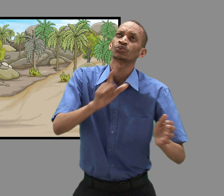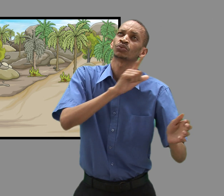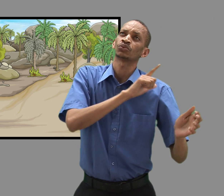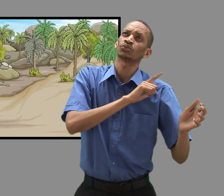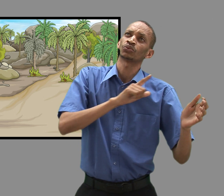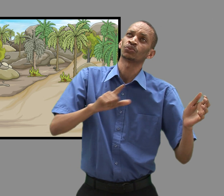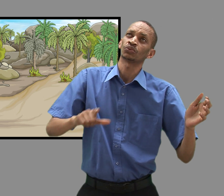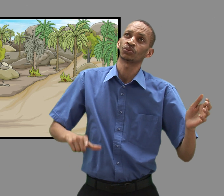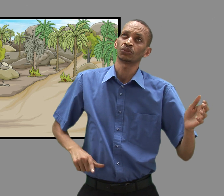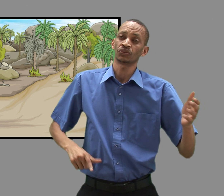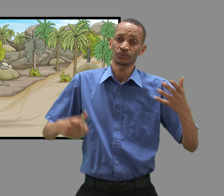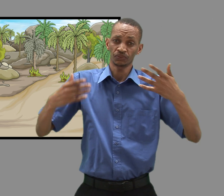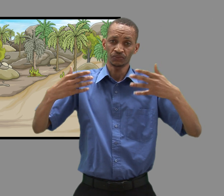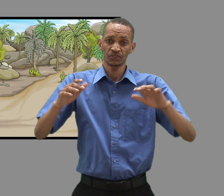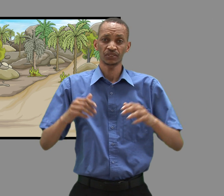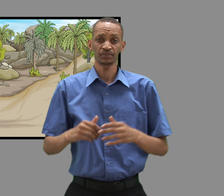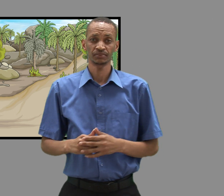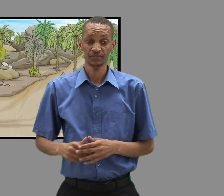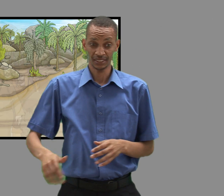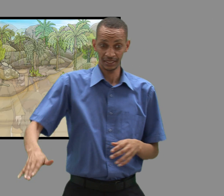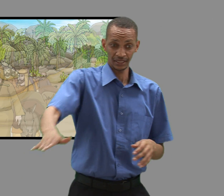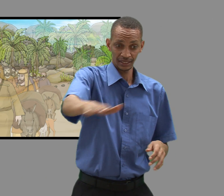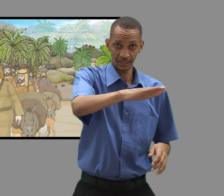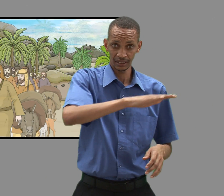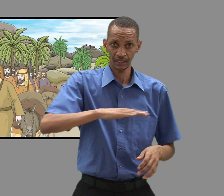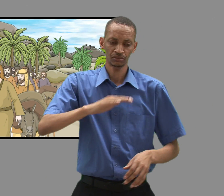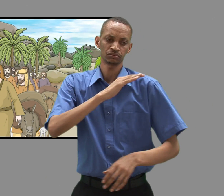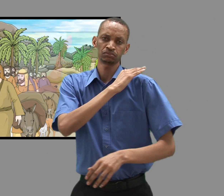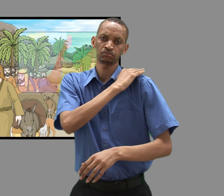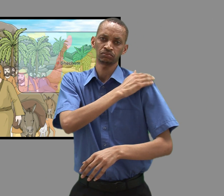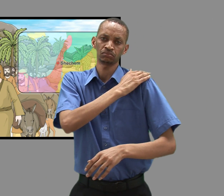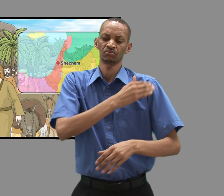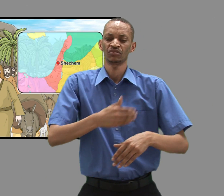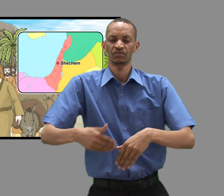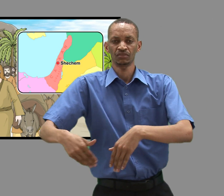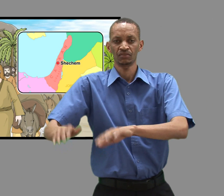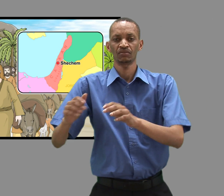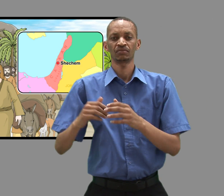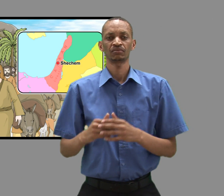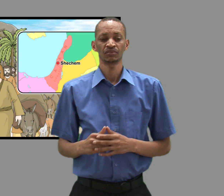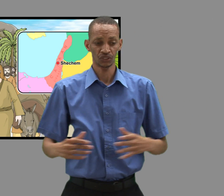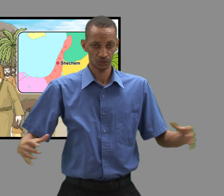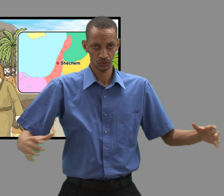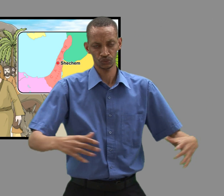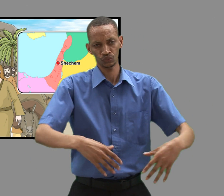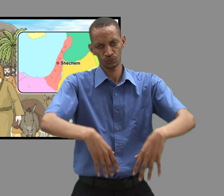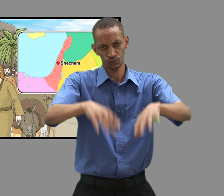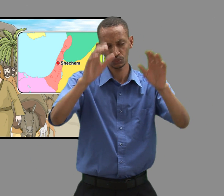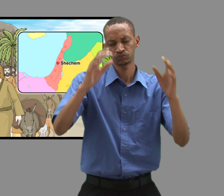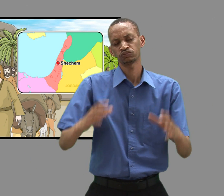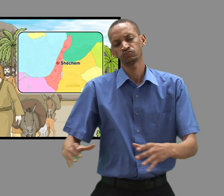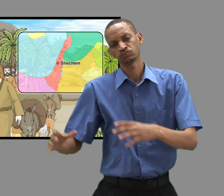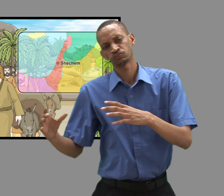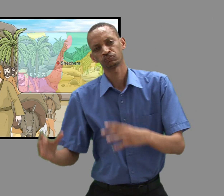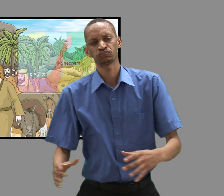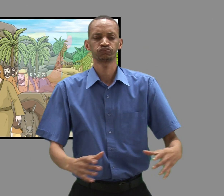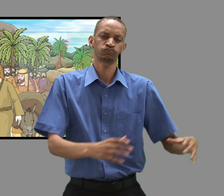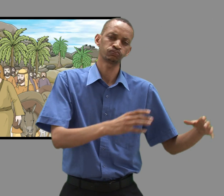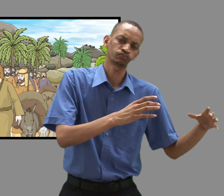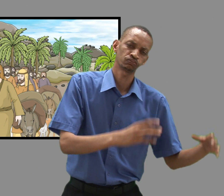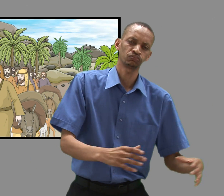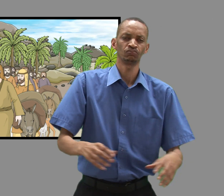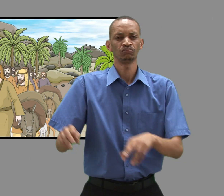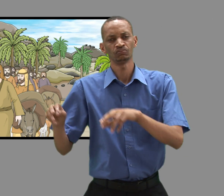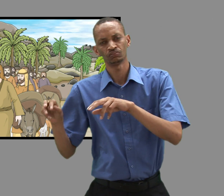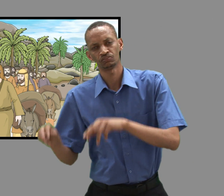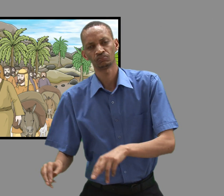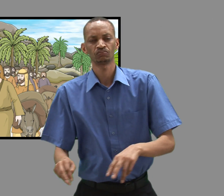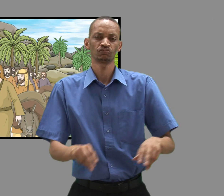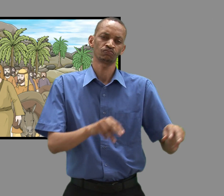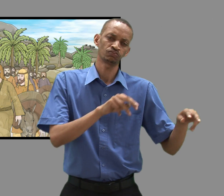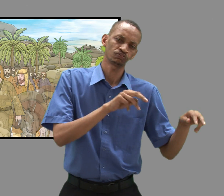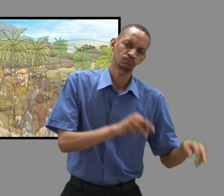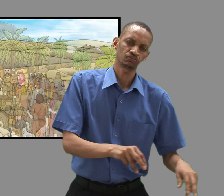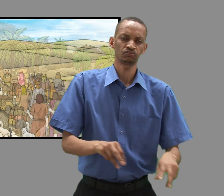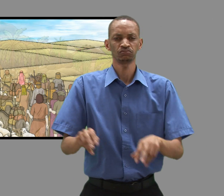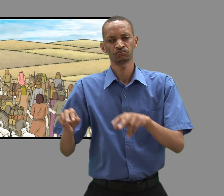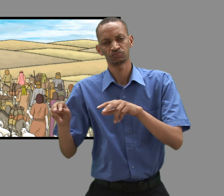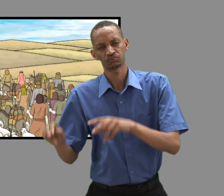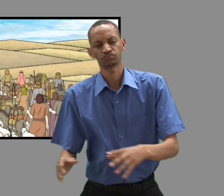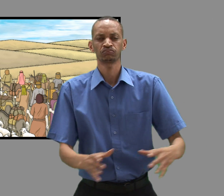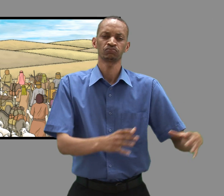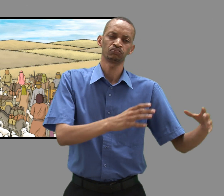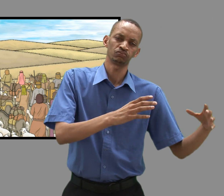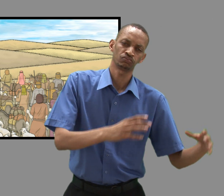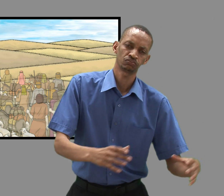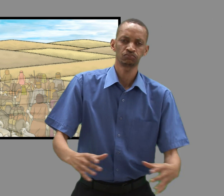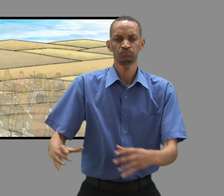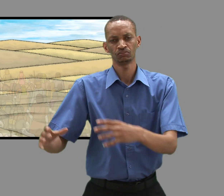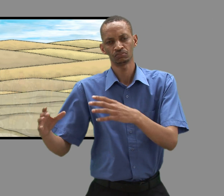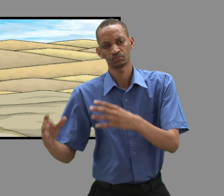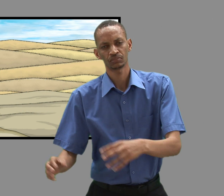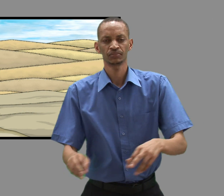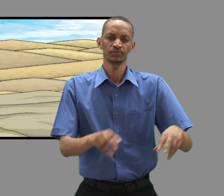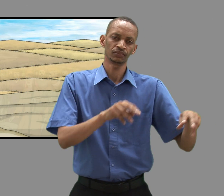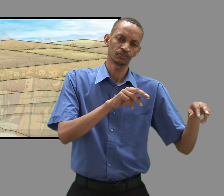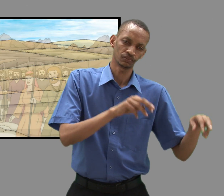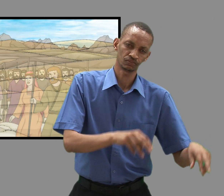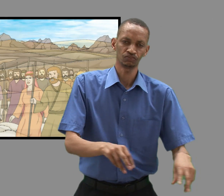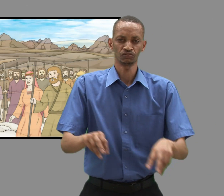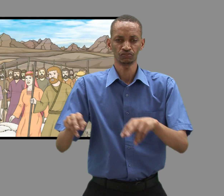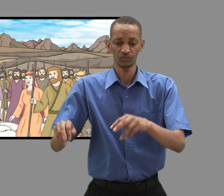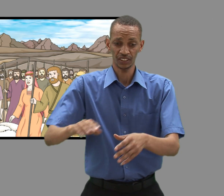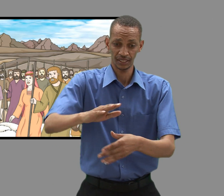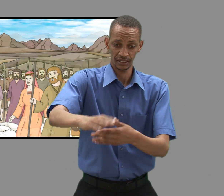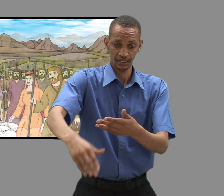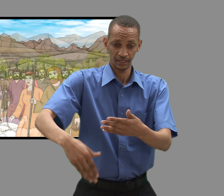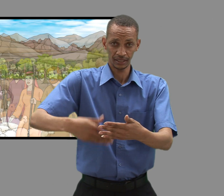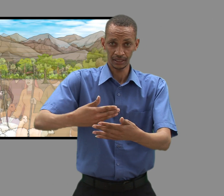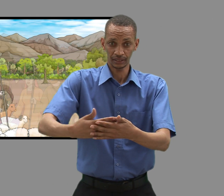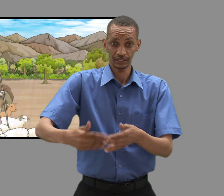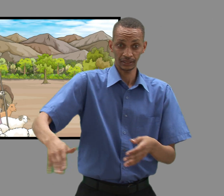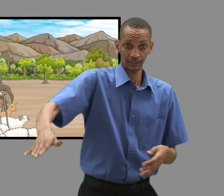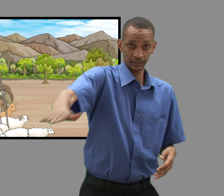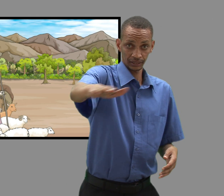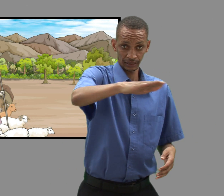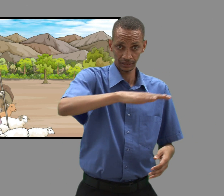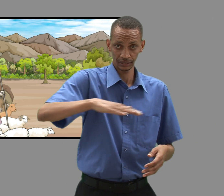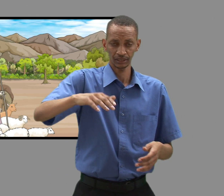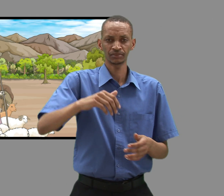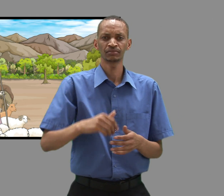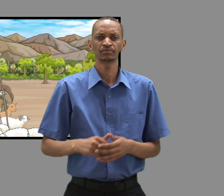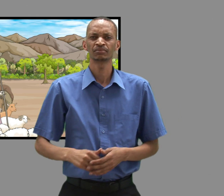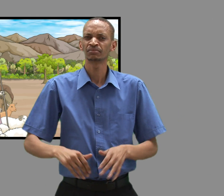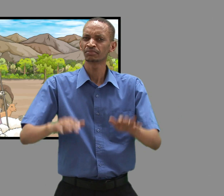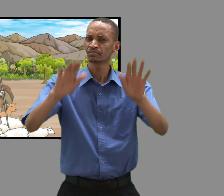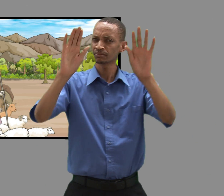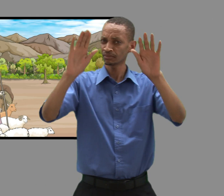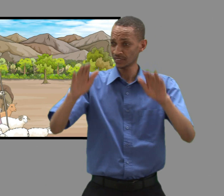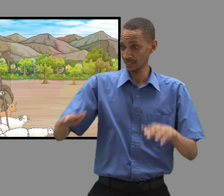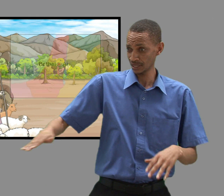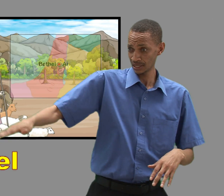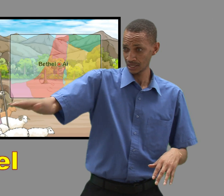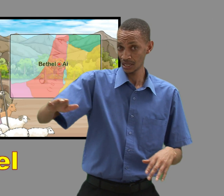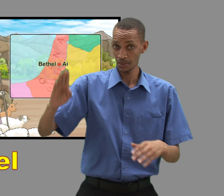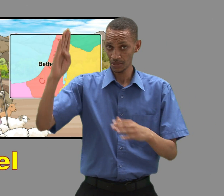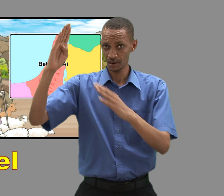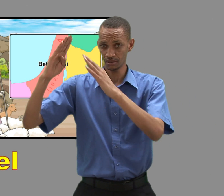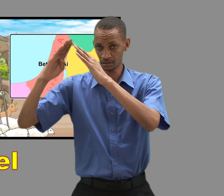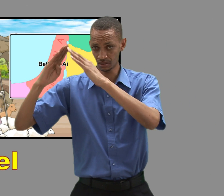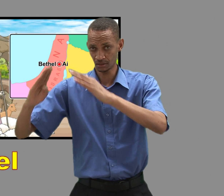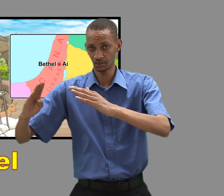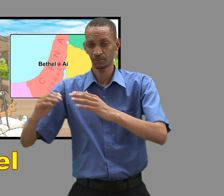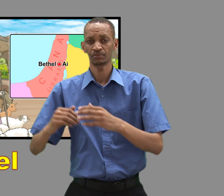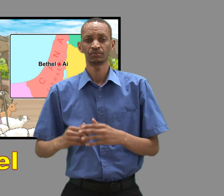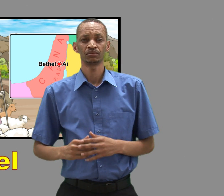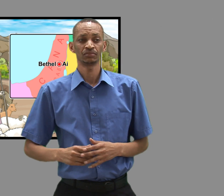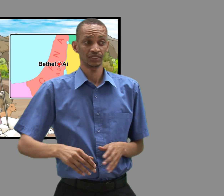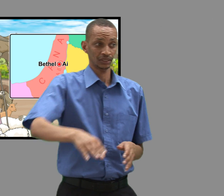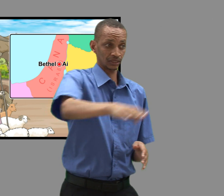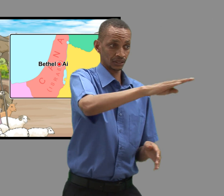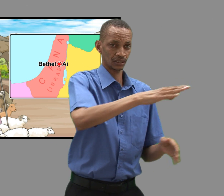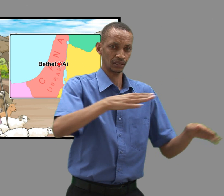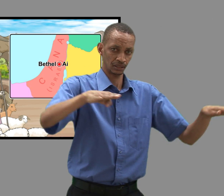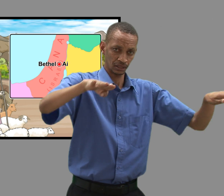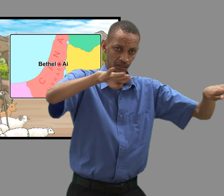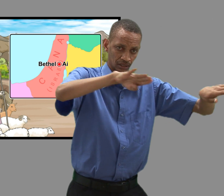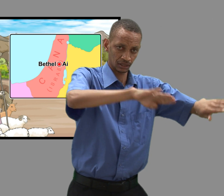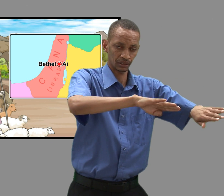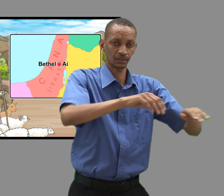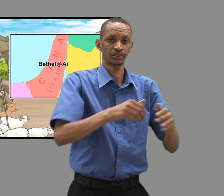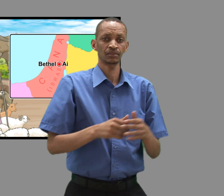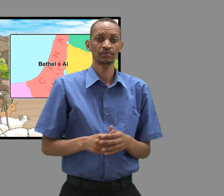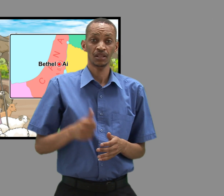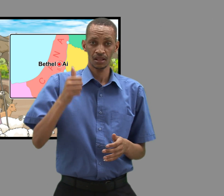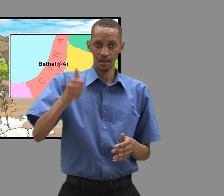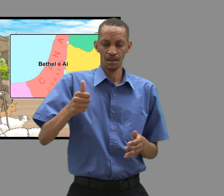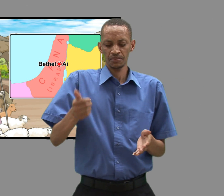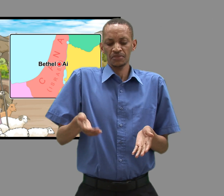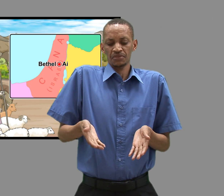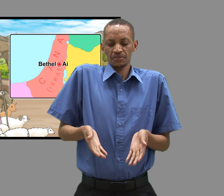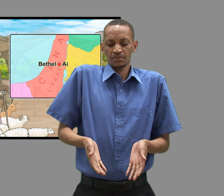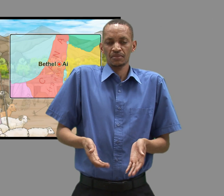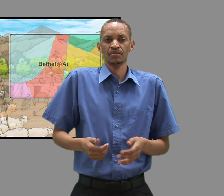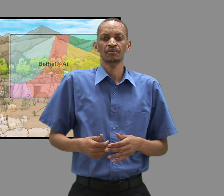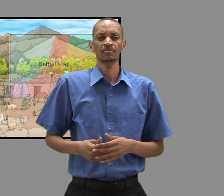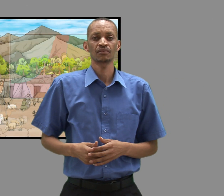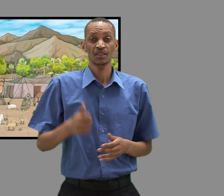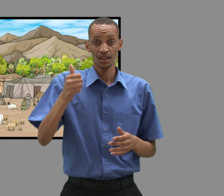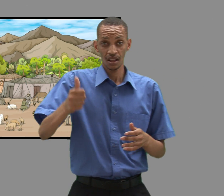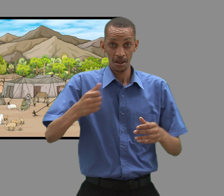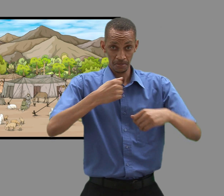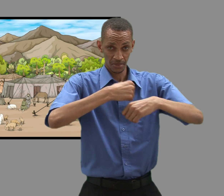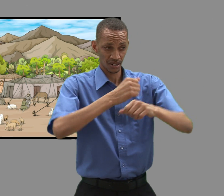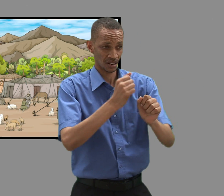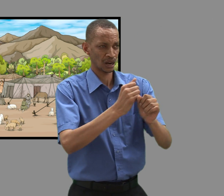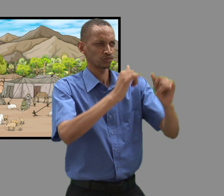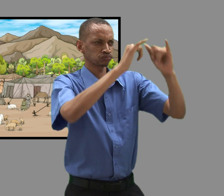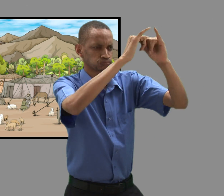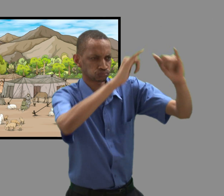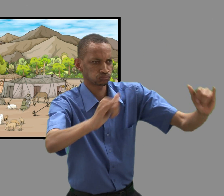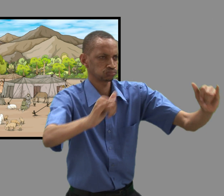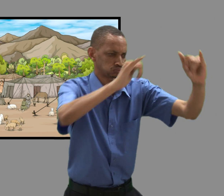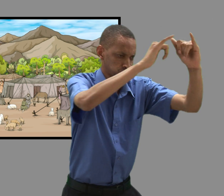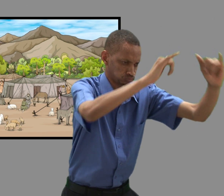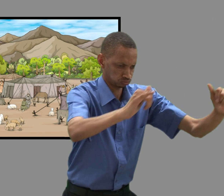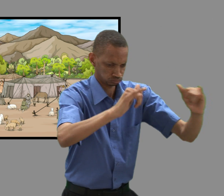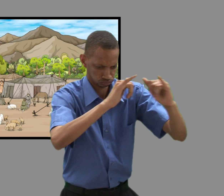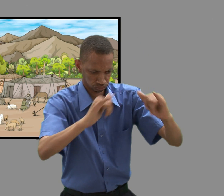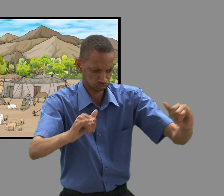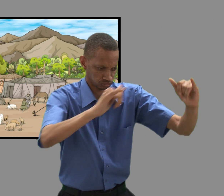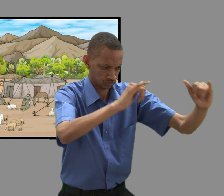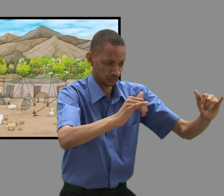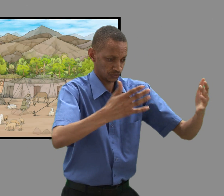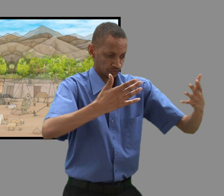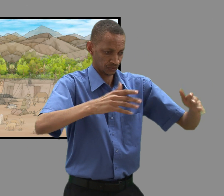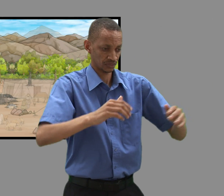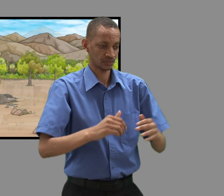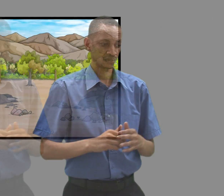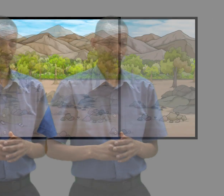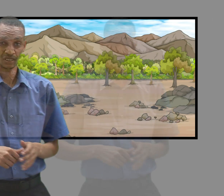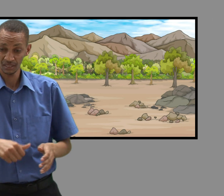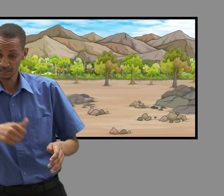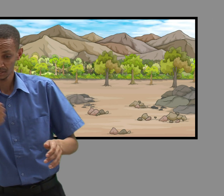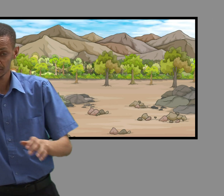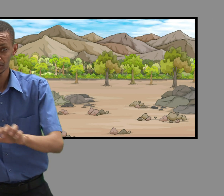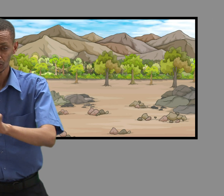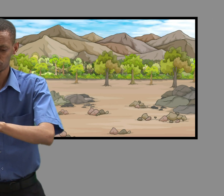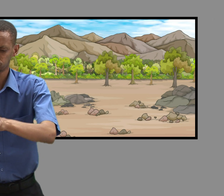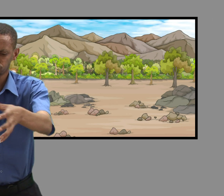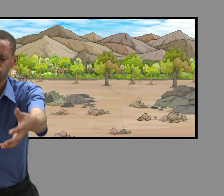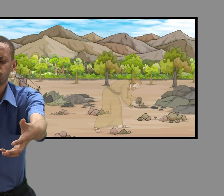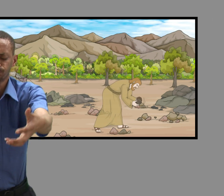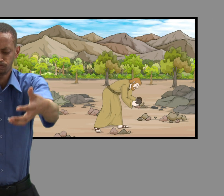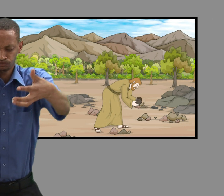From there Abram moved on to the hill country east of Bethel and pitched his tent, with Bethel to the west and Ai to the east.